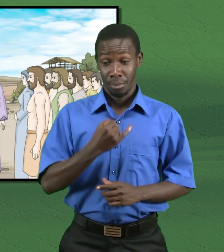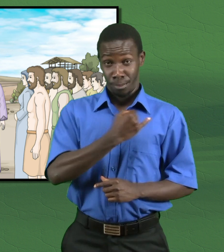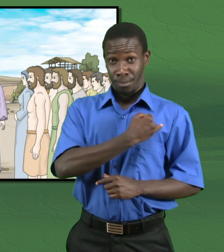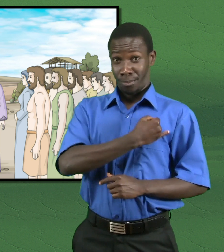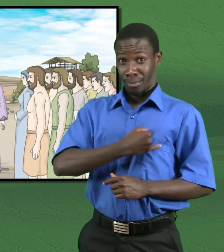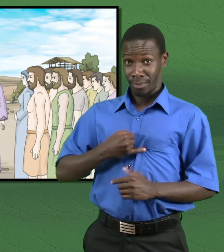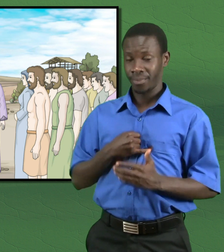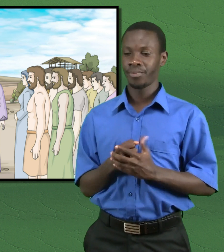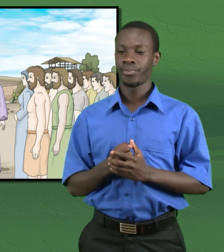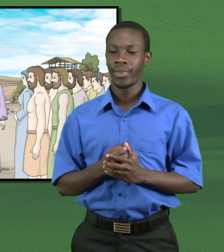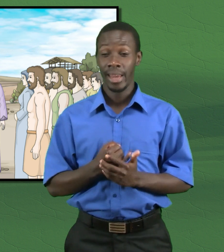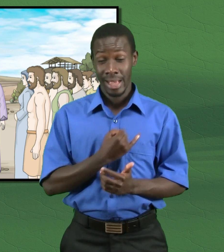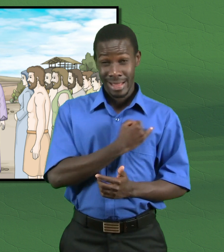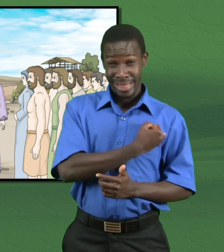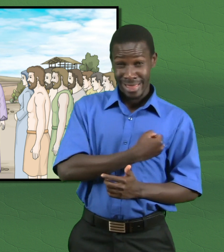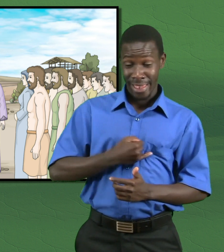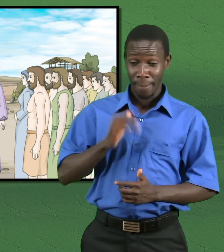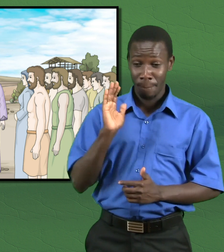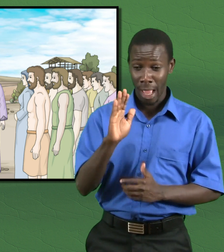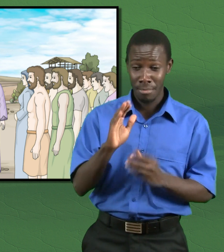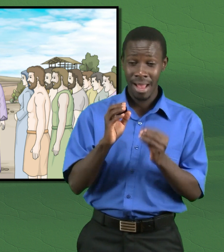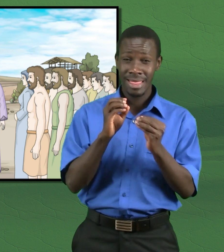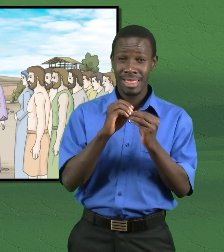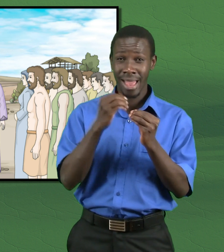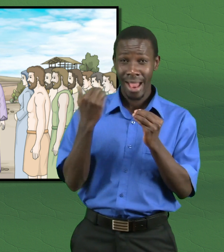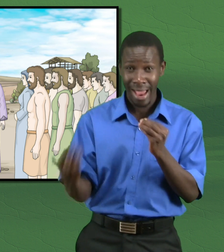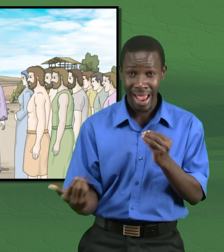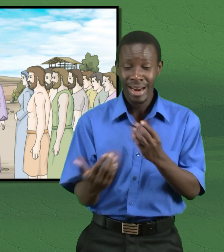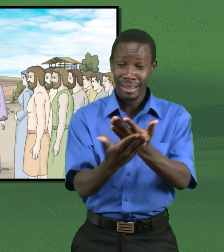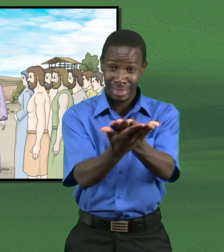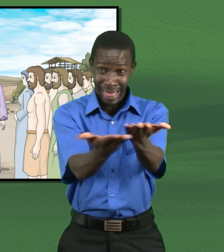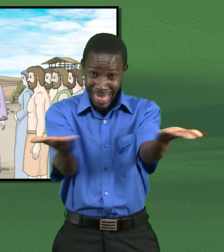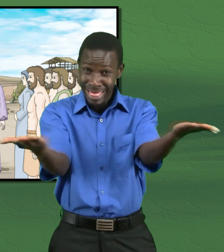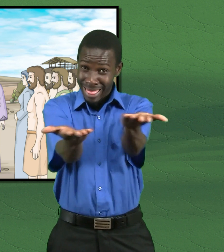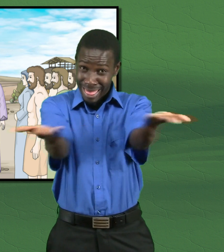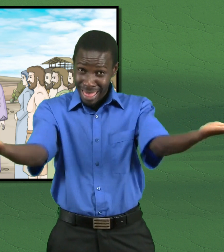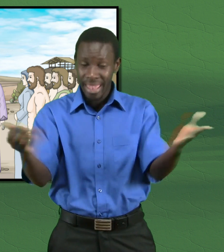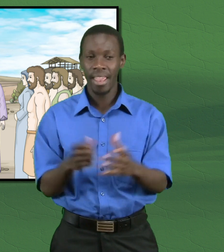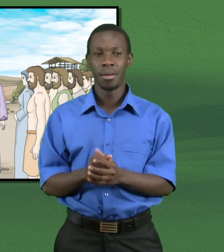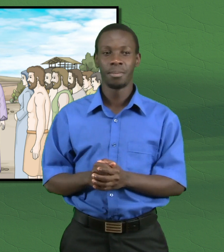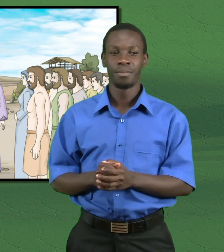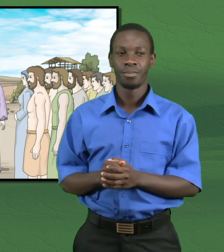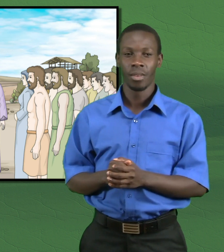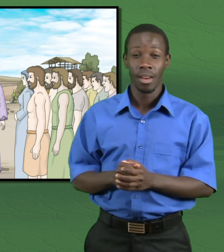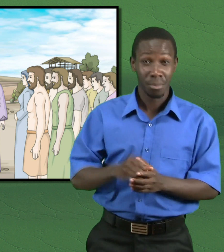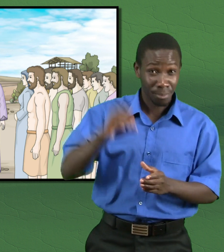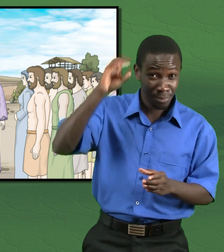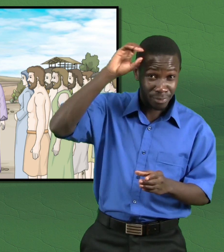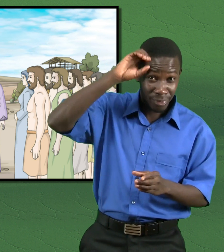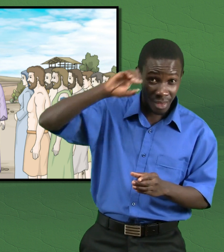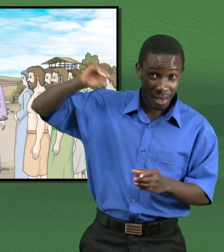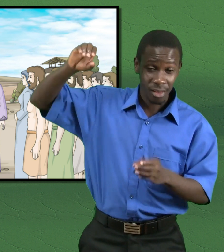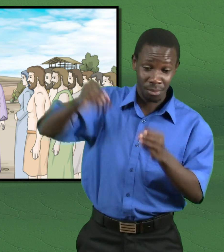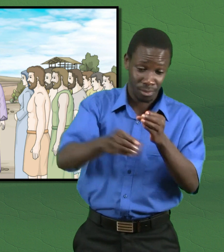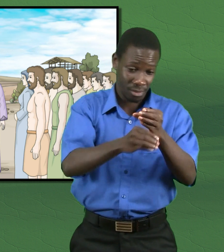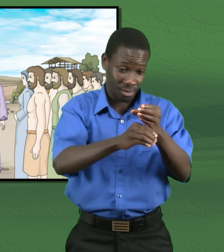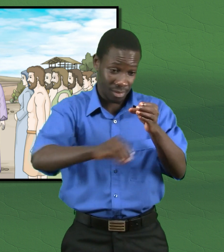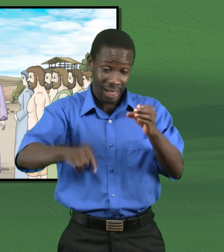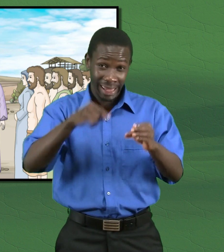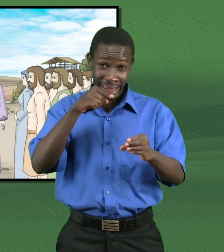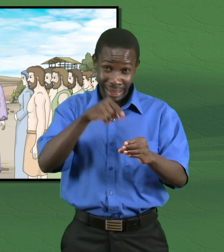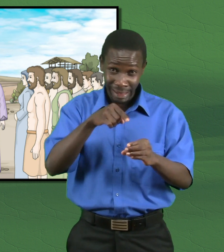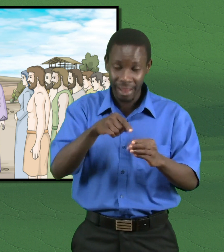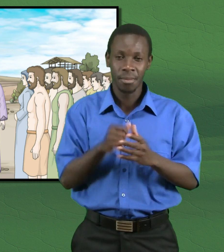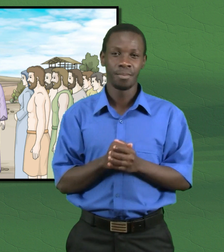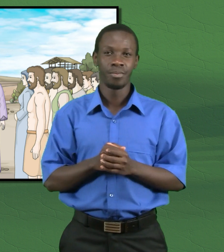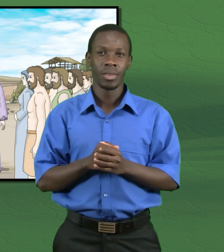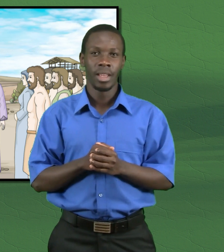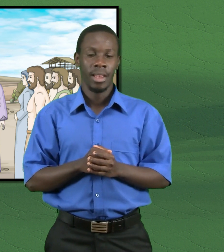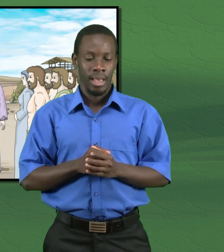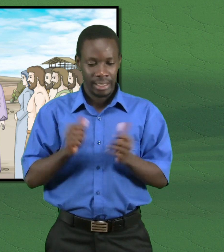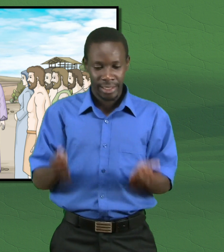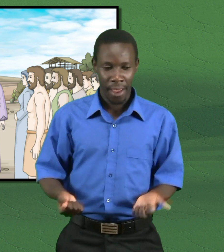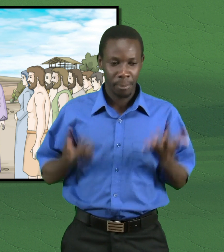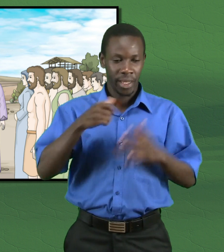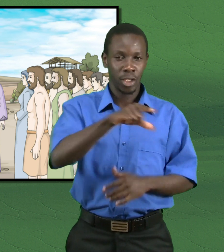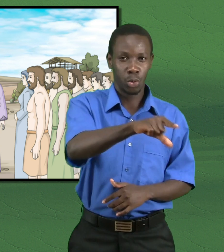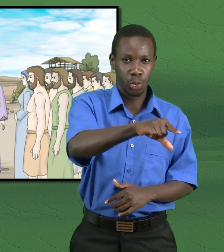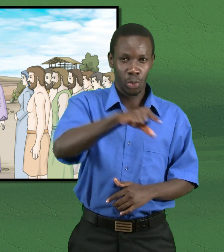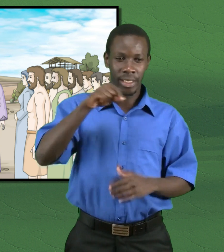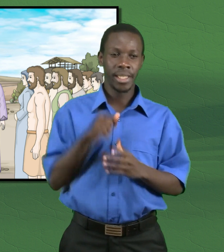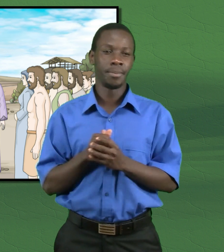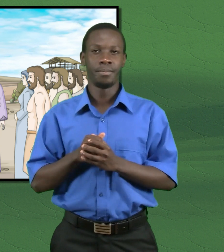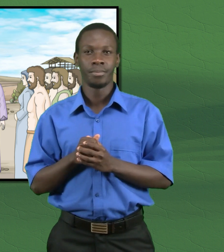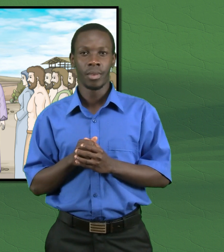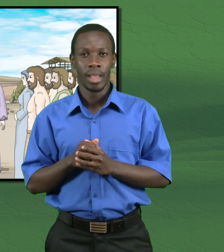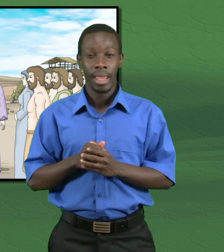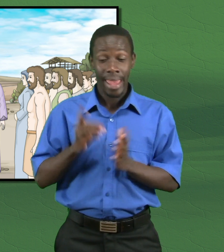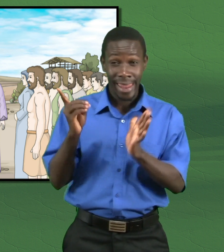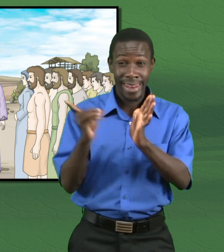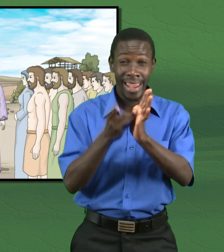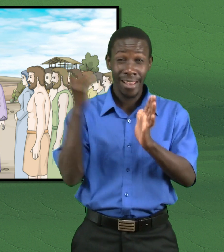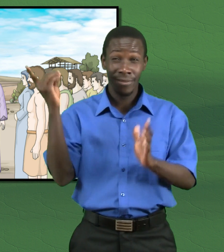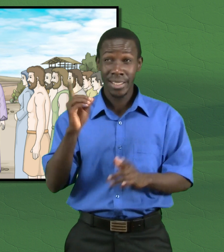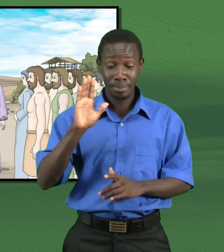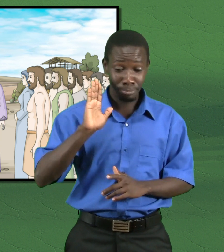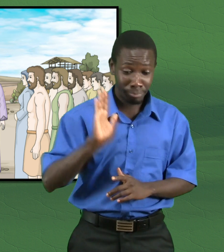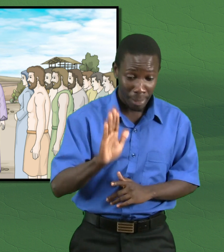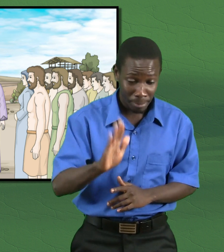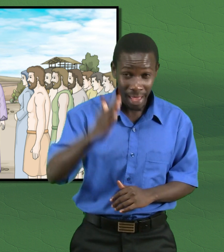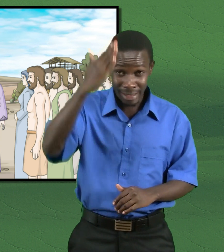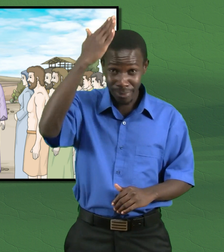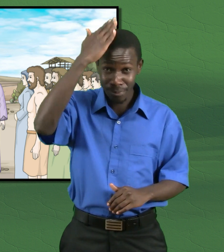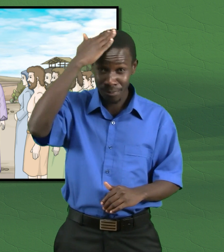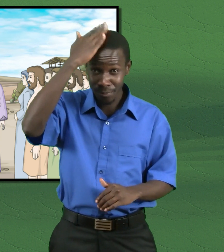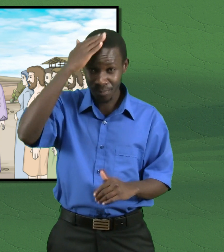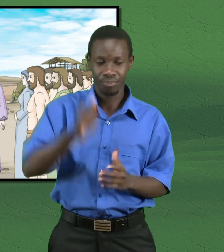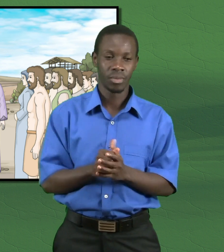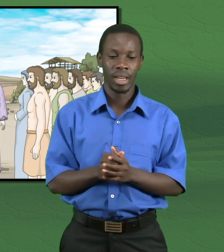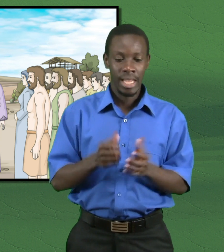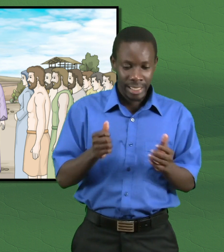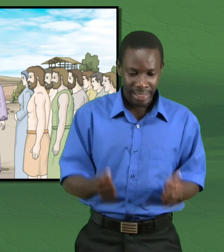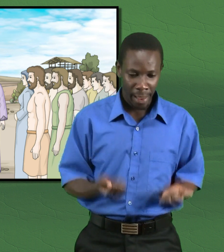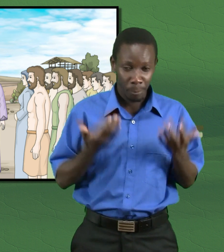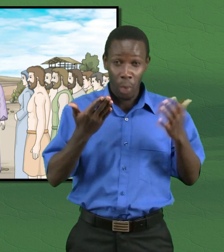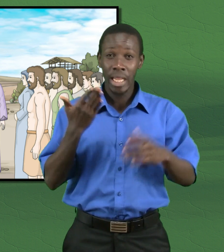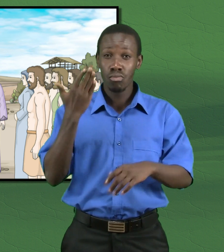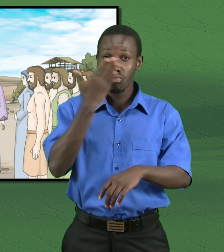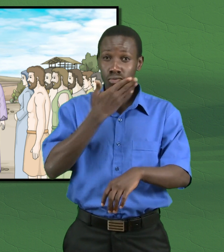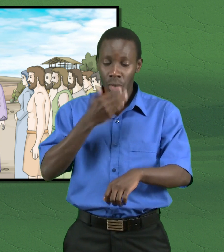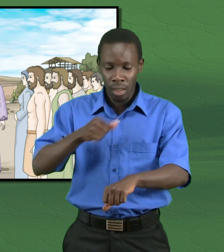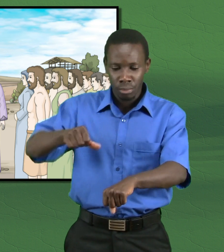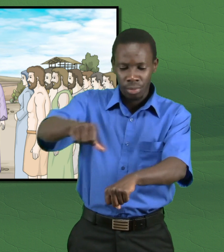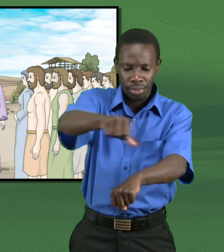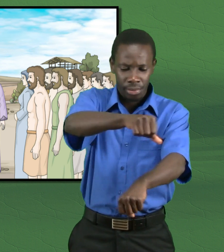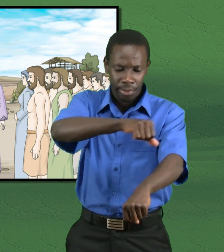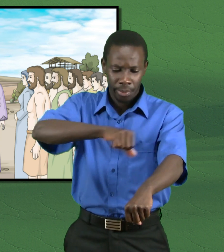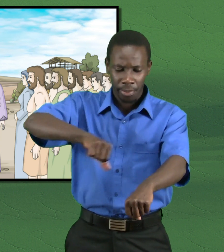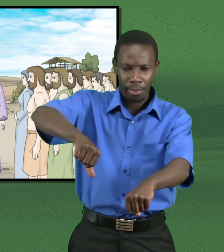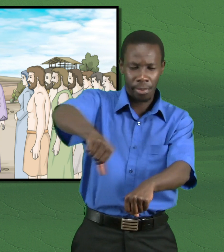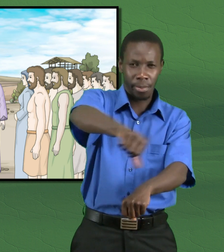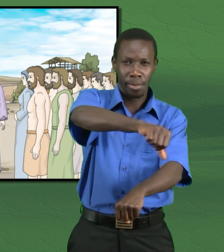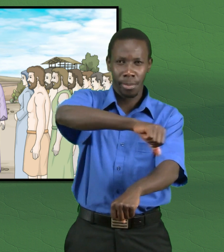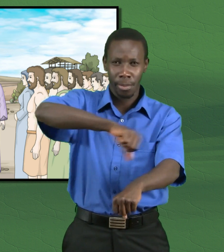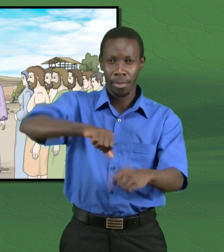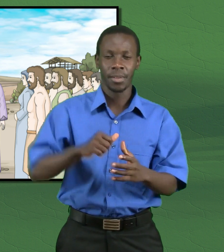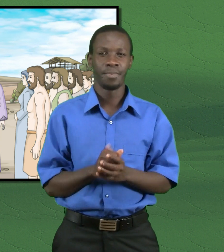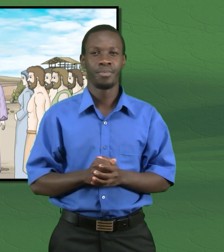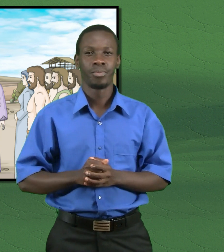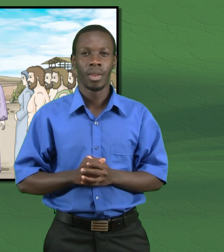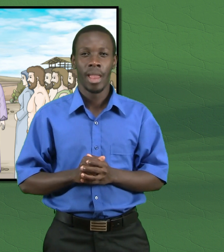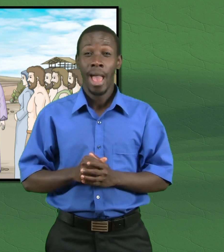And the LORD said, “Rise and anoint him, for he is the one.”